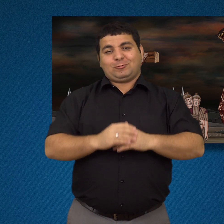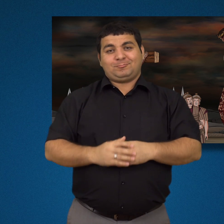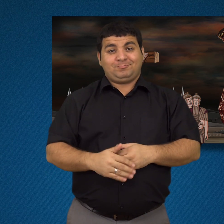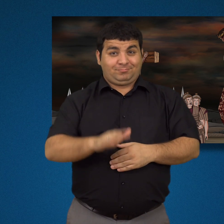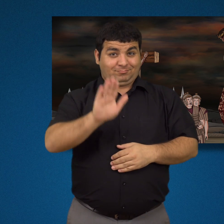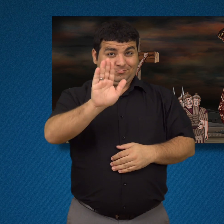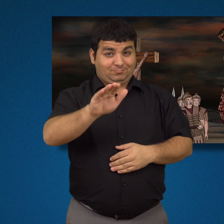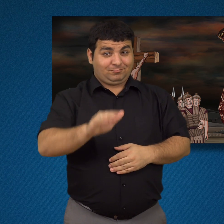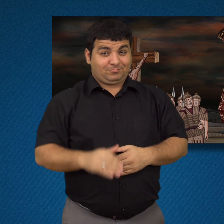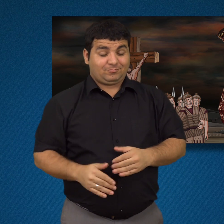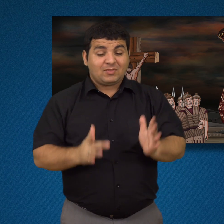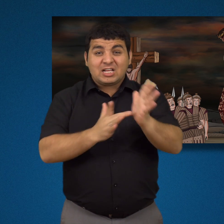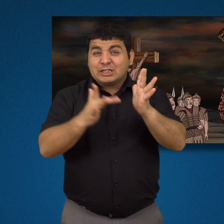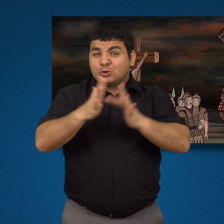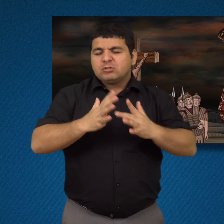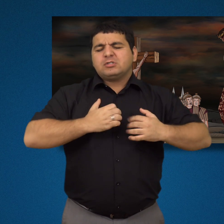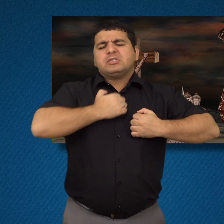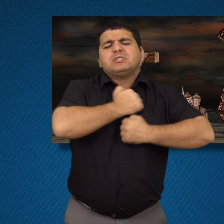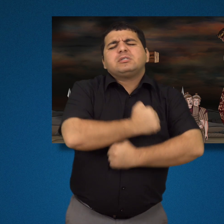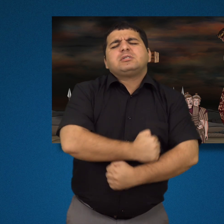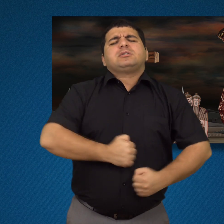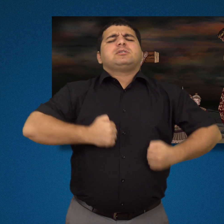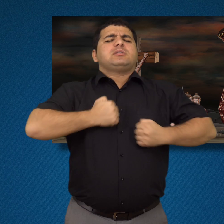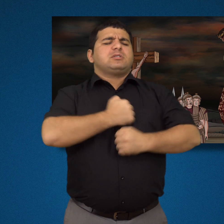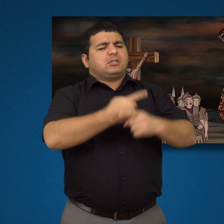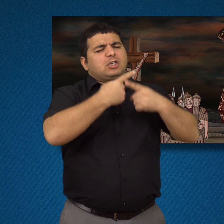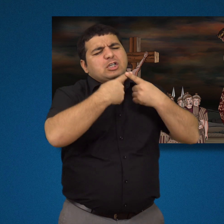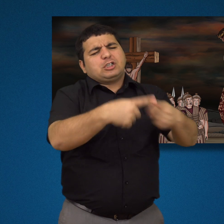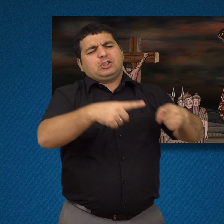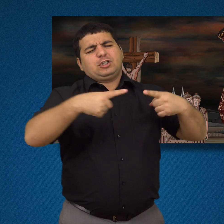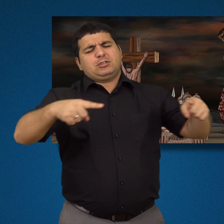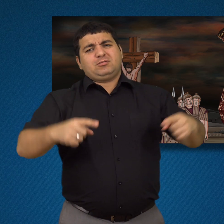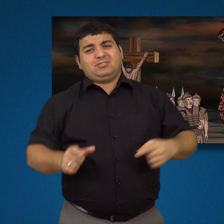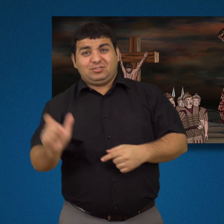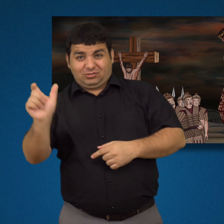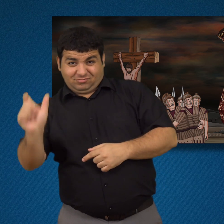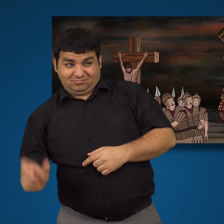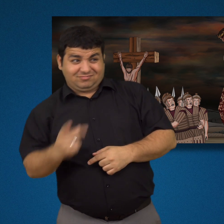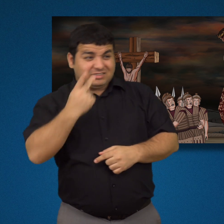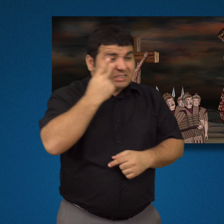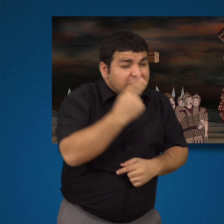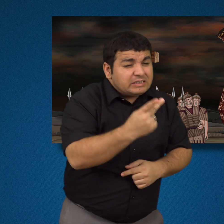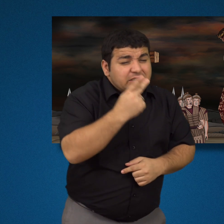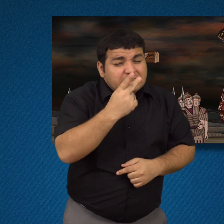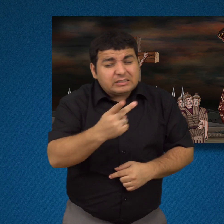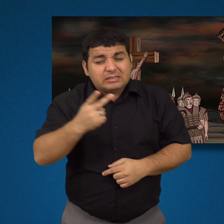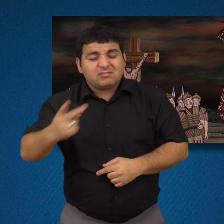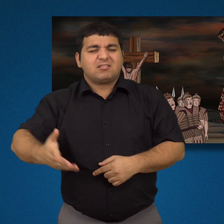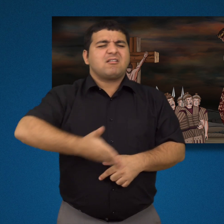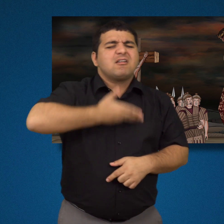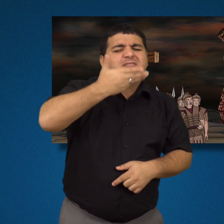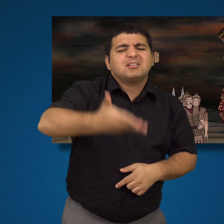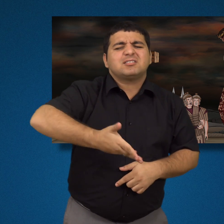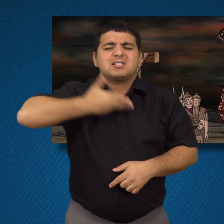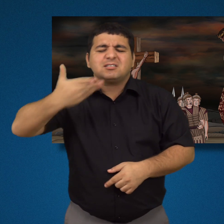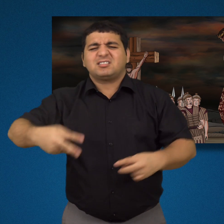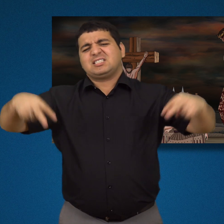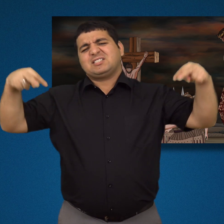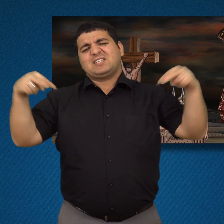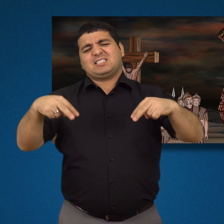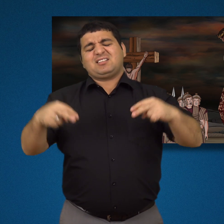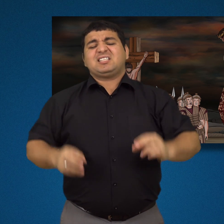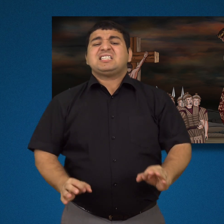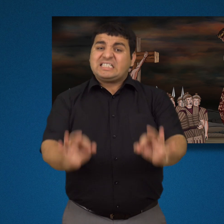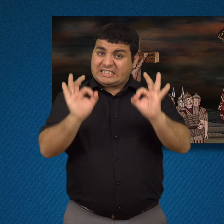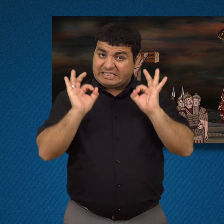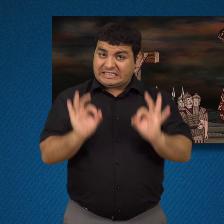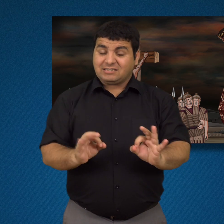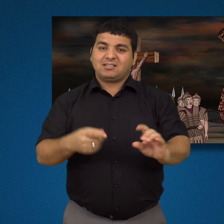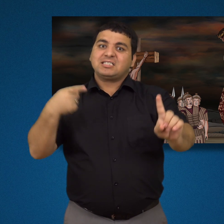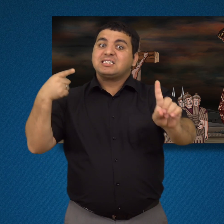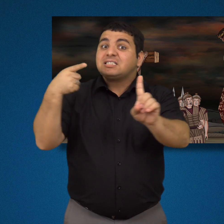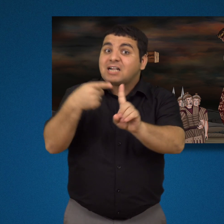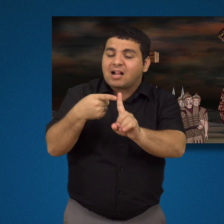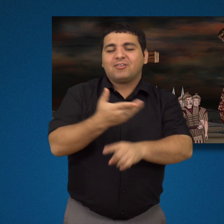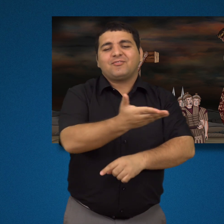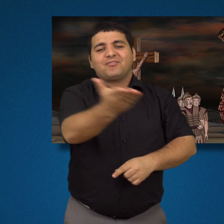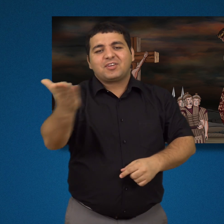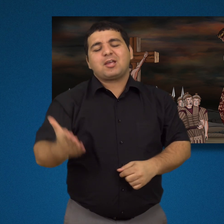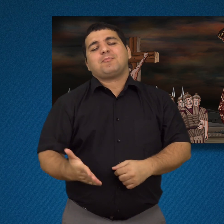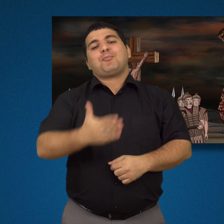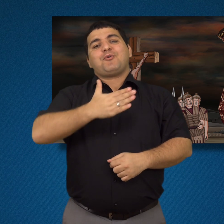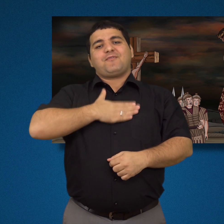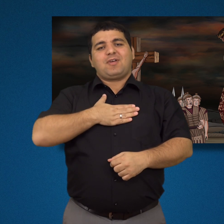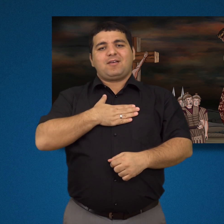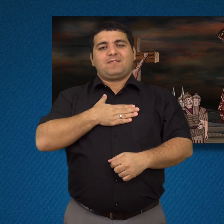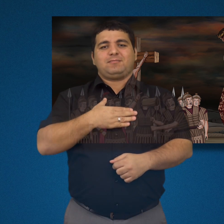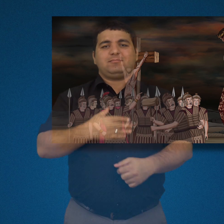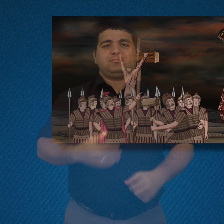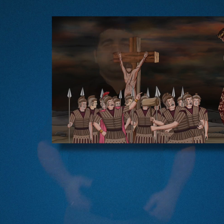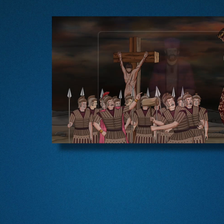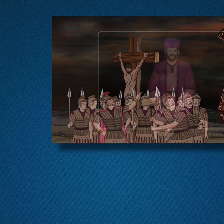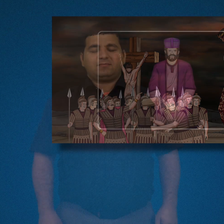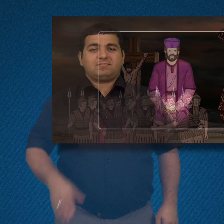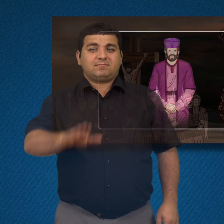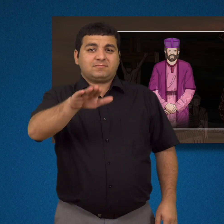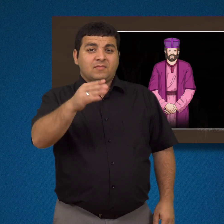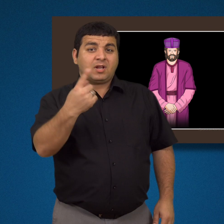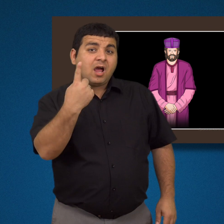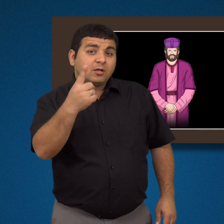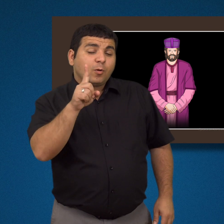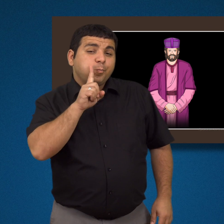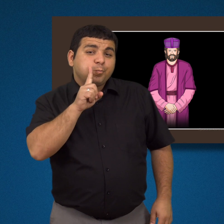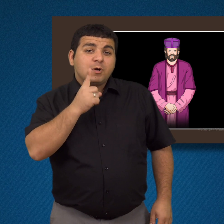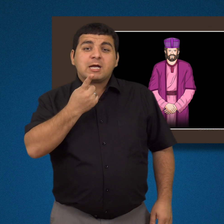And, as another Scripture says: “They will look on the One they have pierced.”